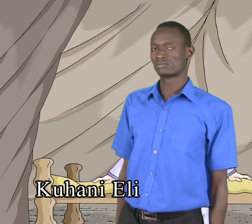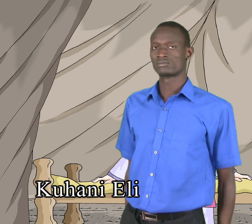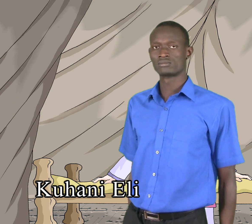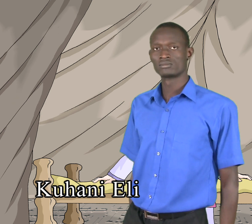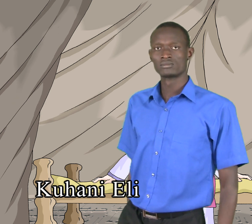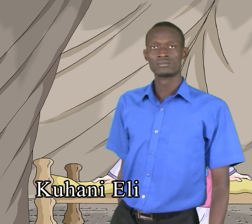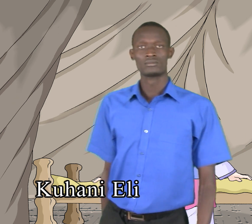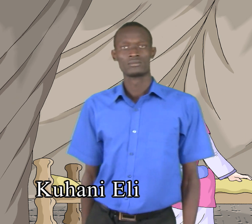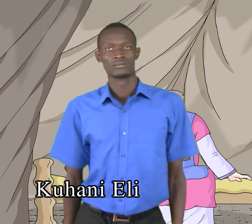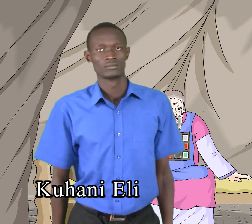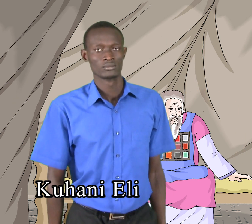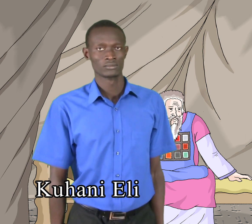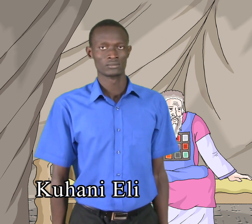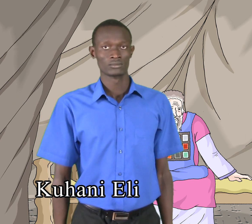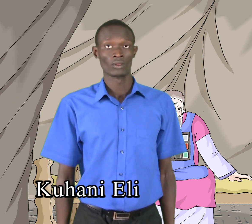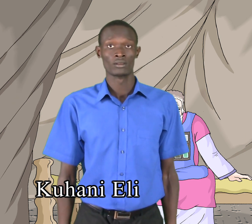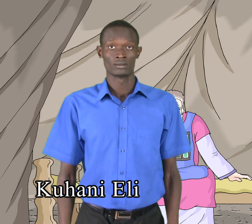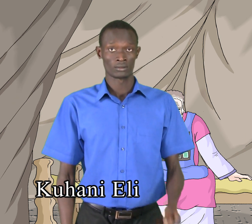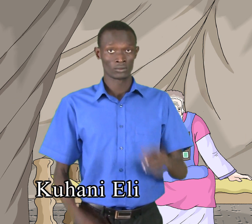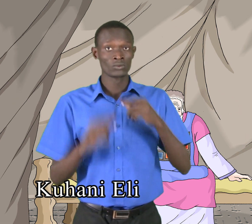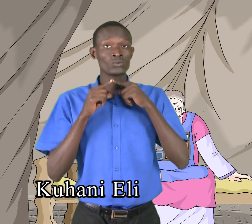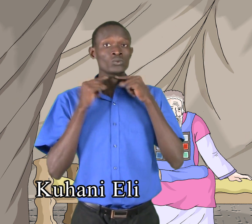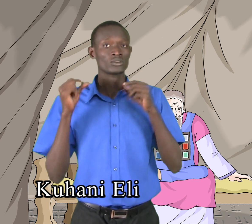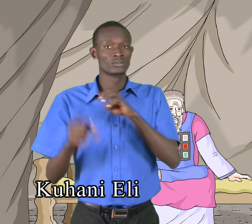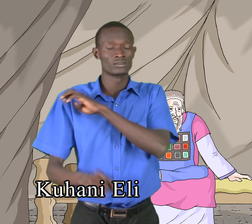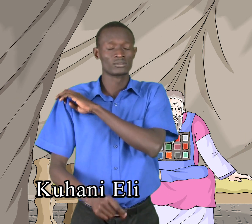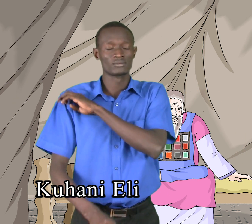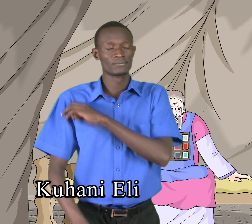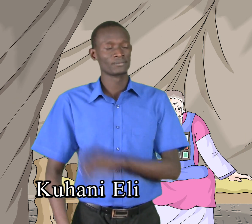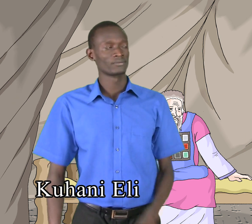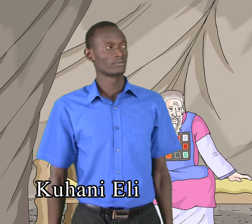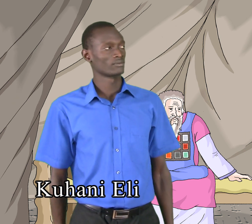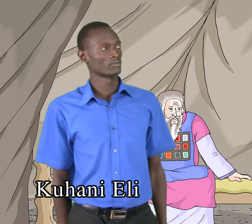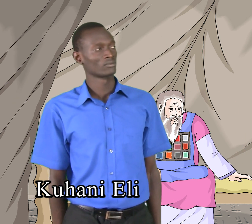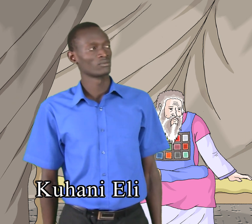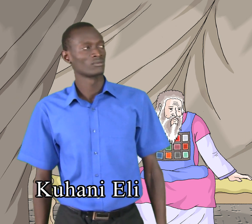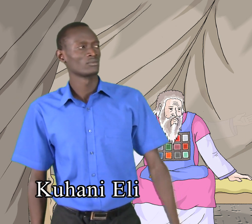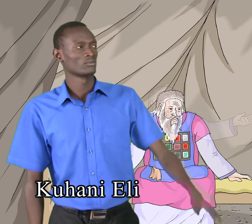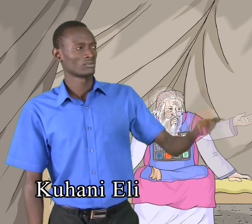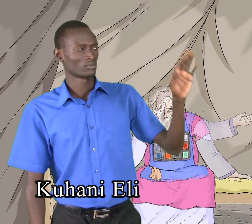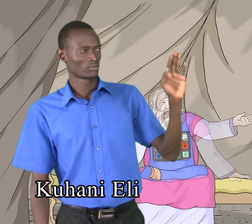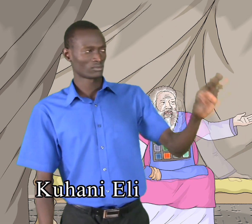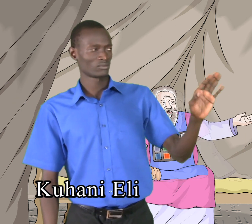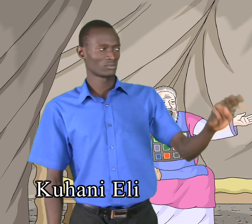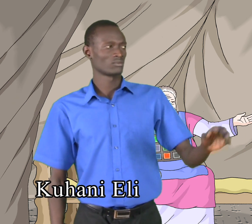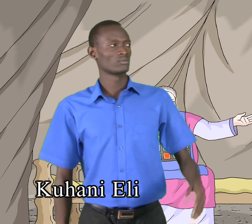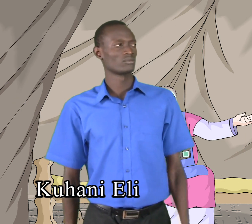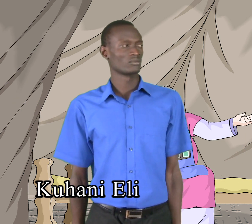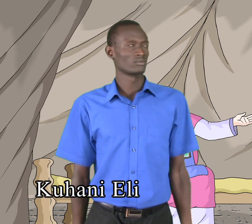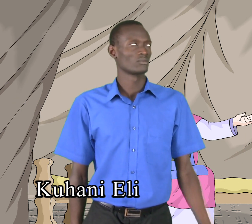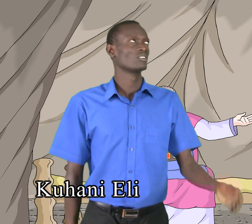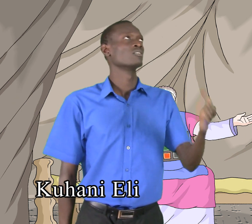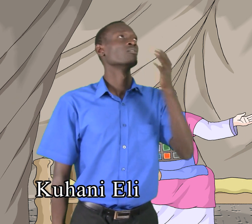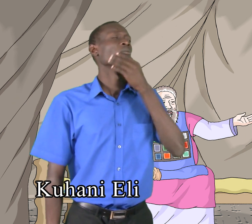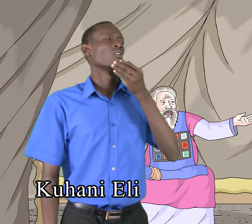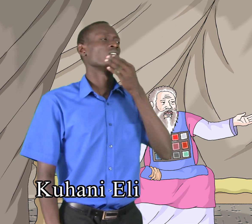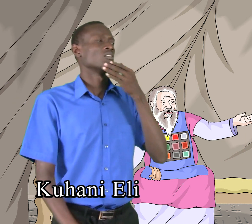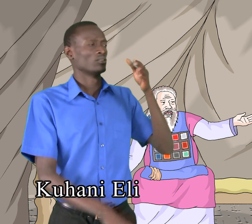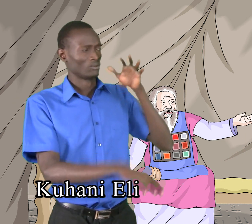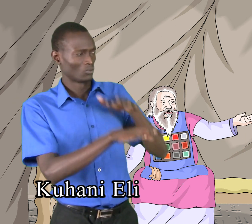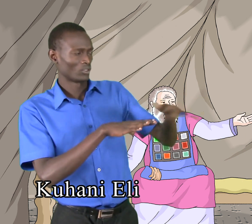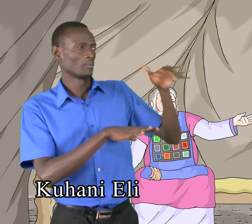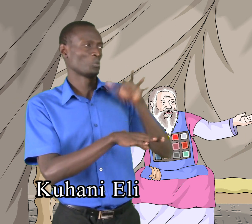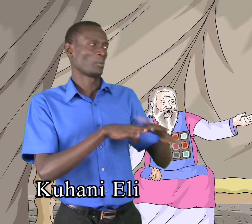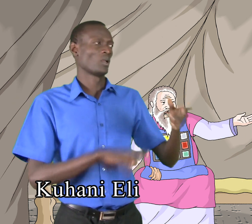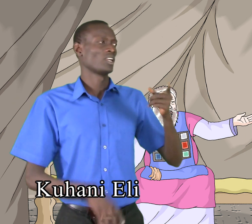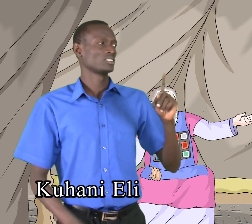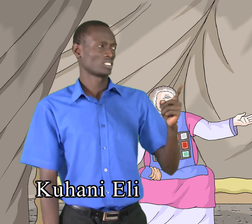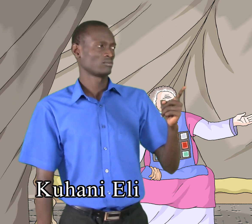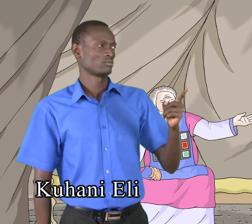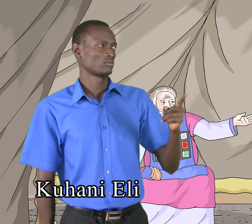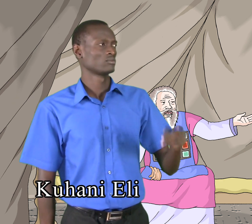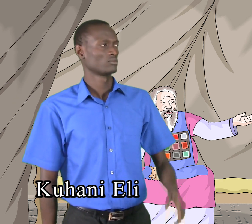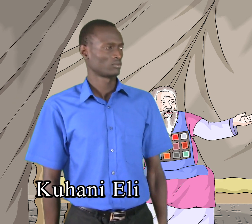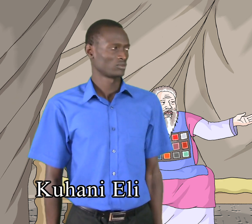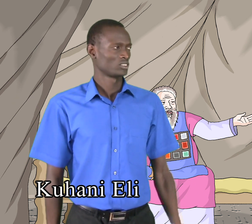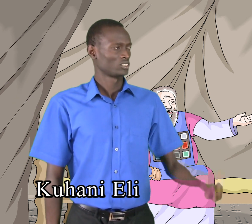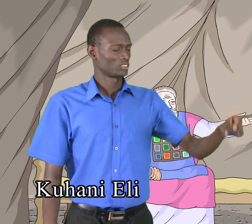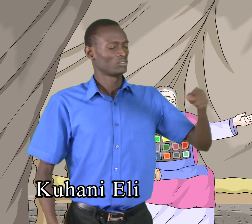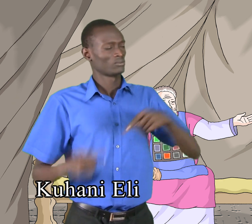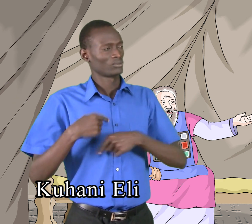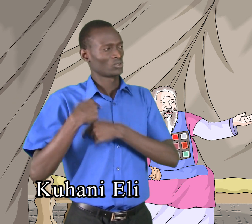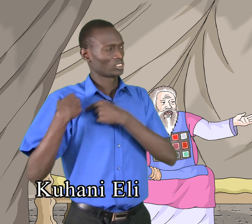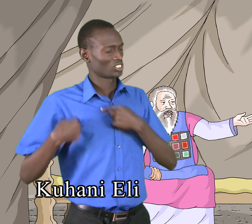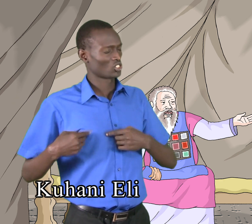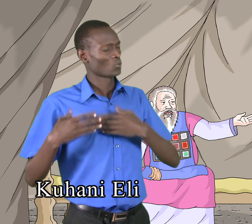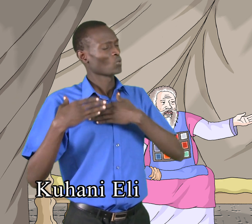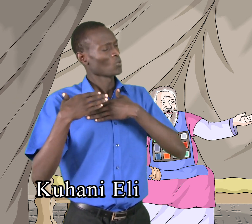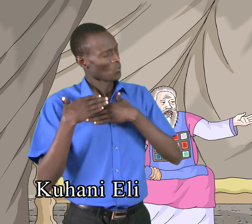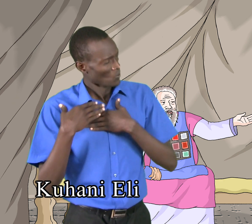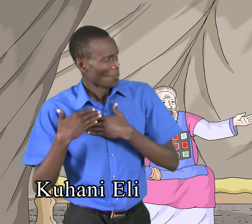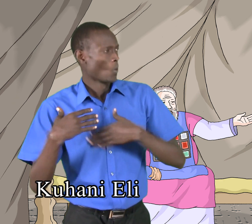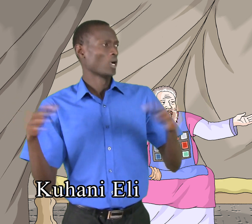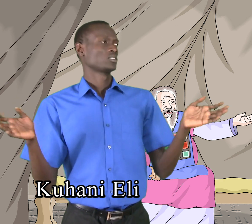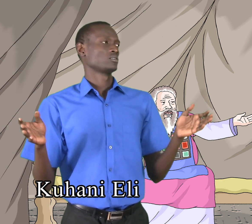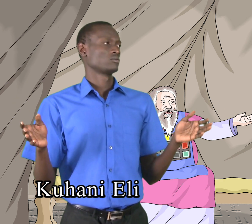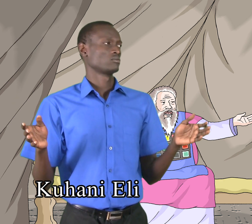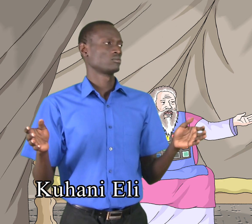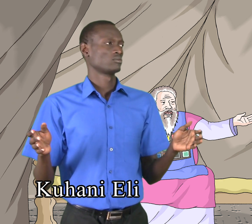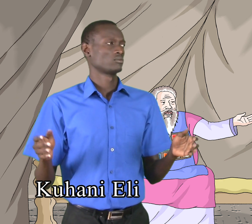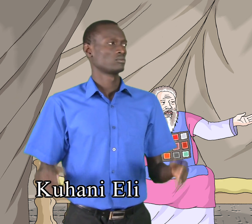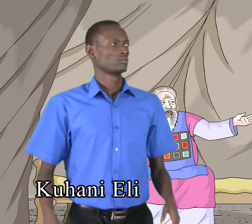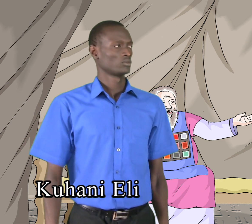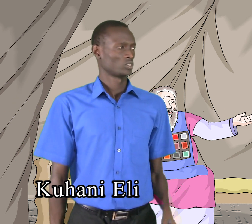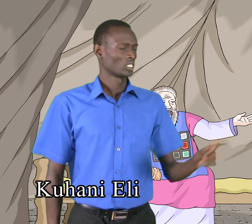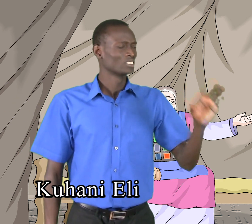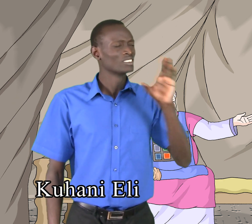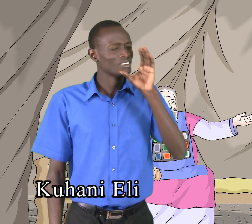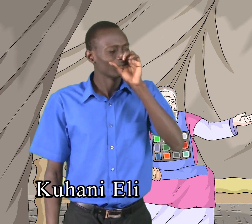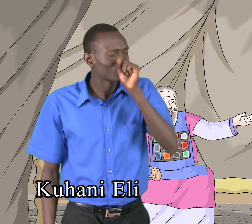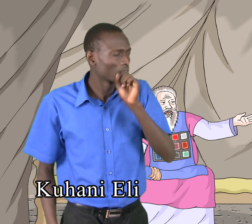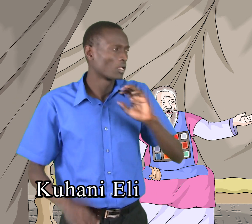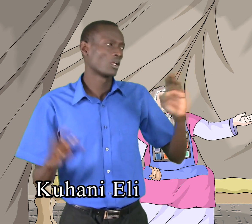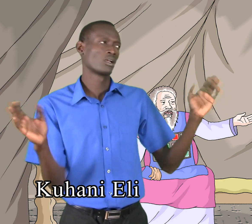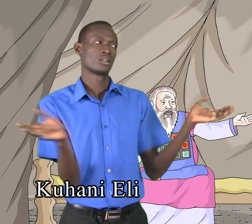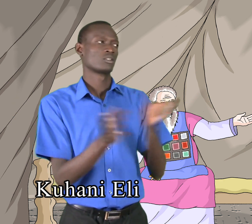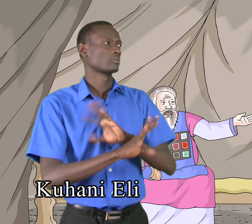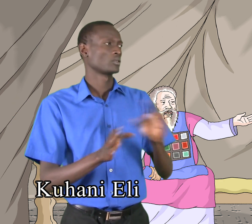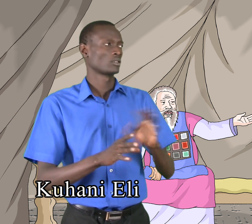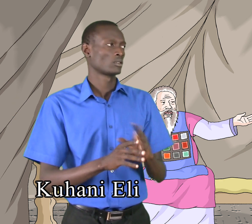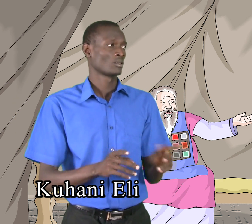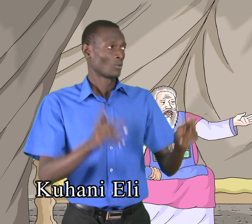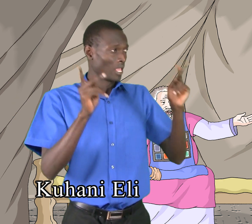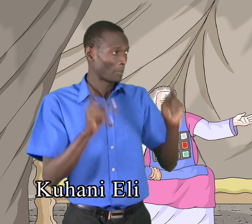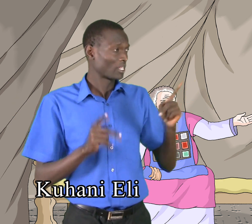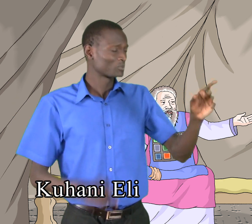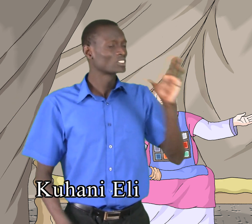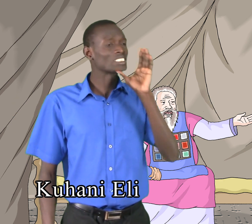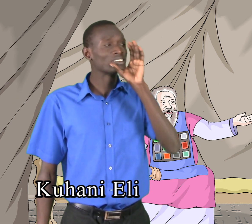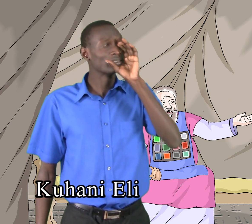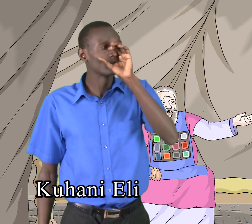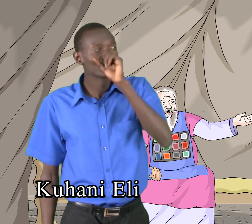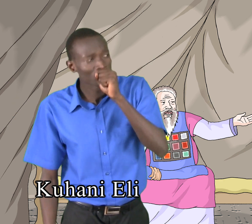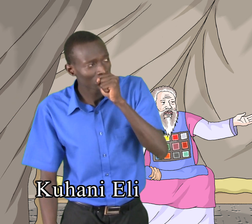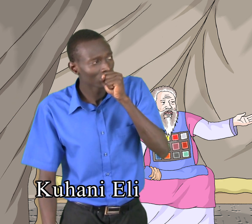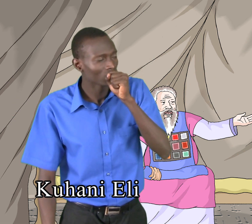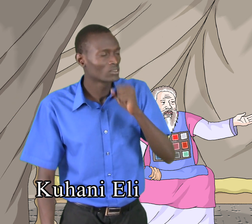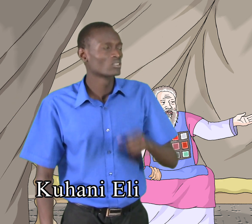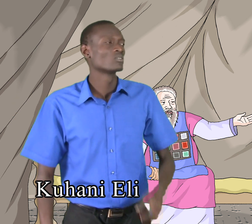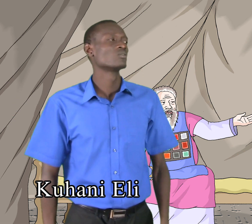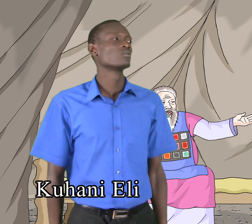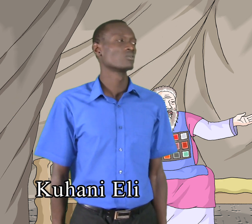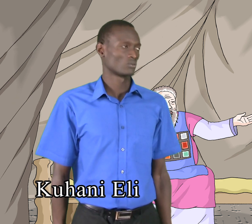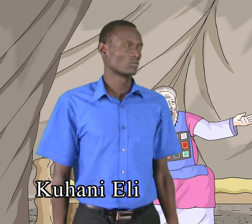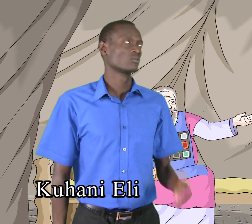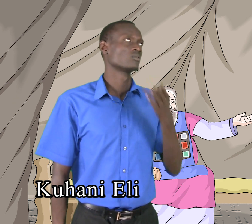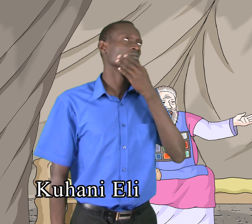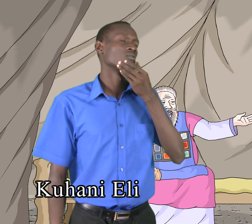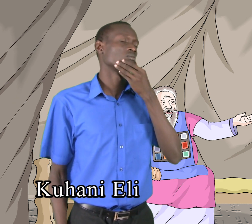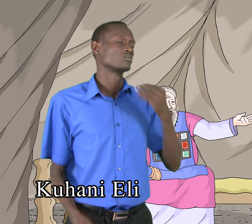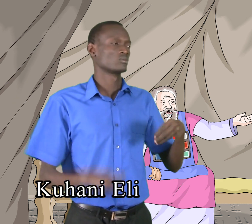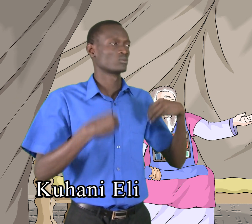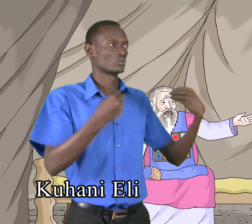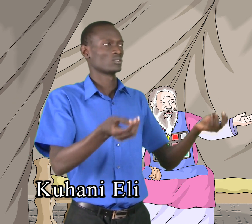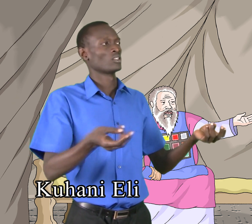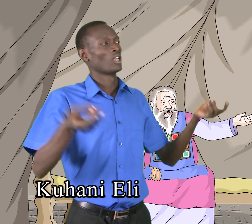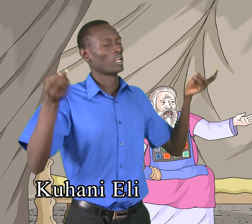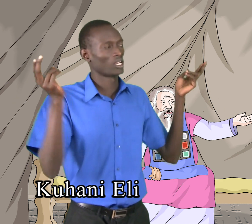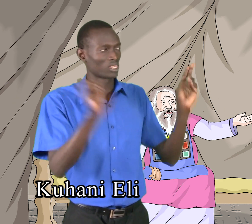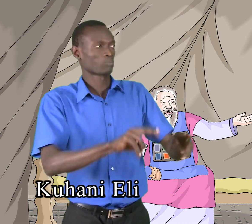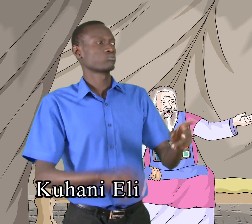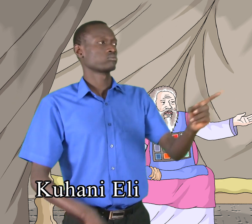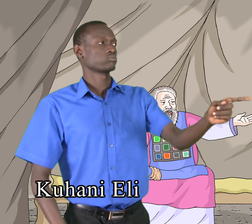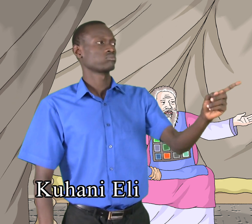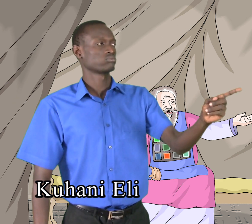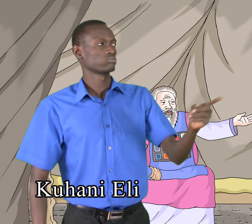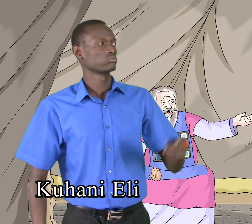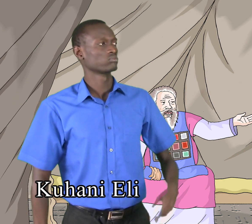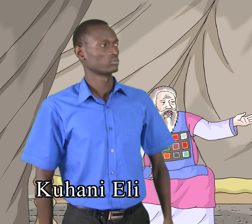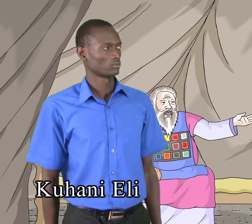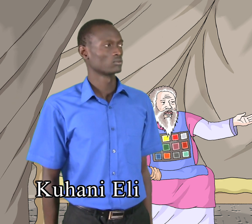“What was the message He gave you?” Eli asked. “Do not hide it from me.